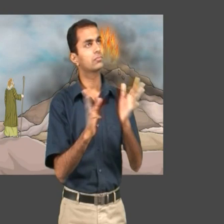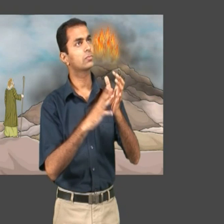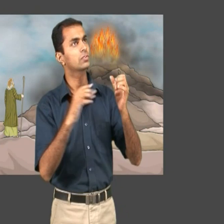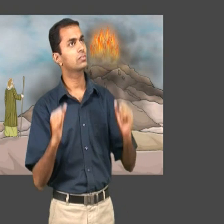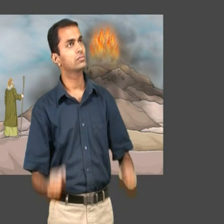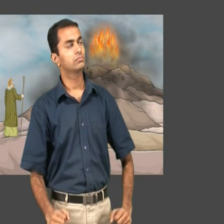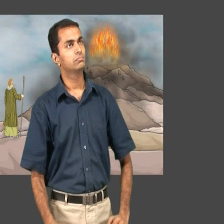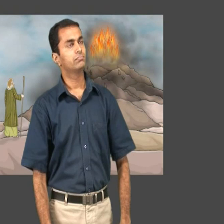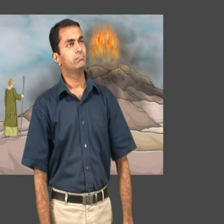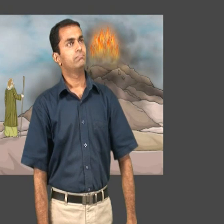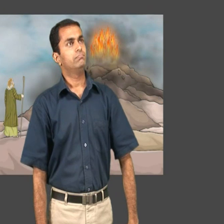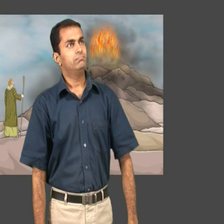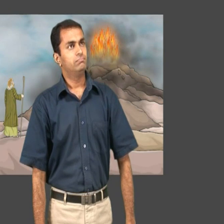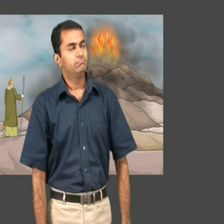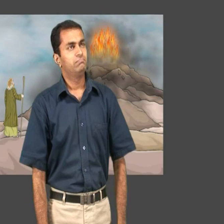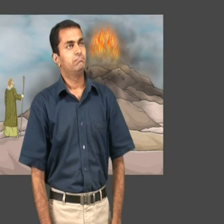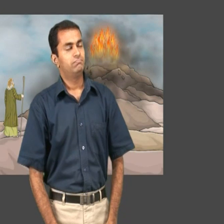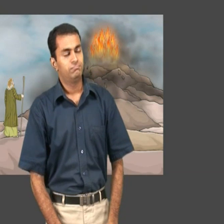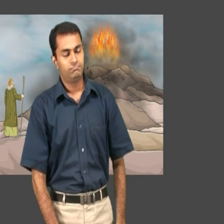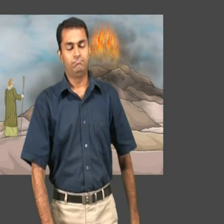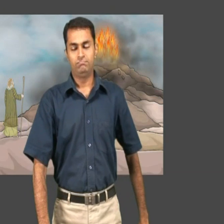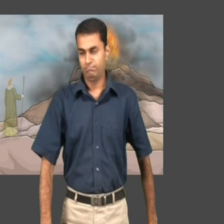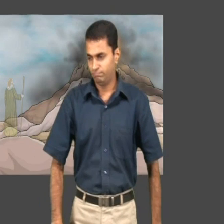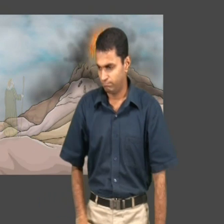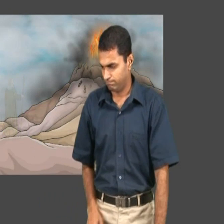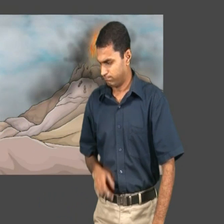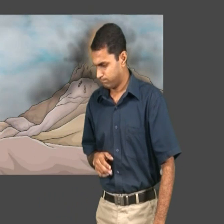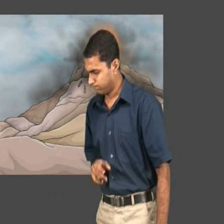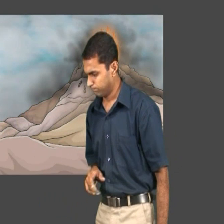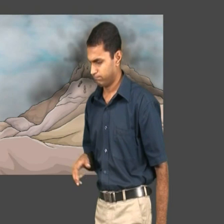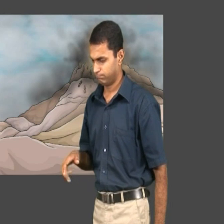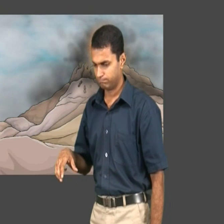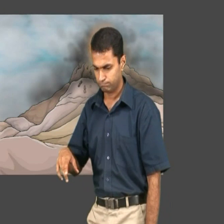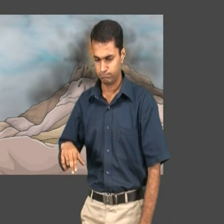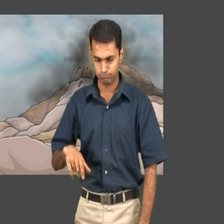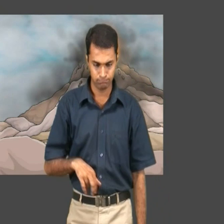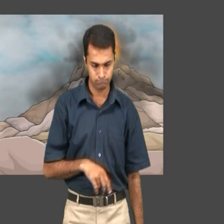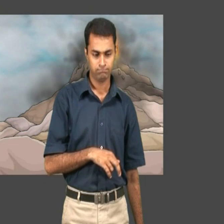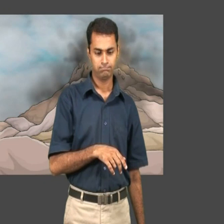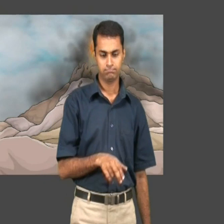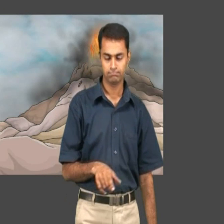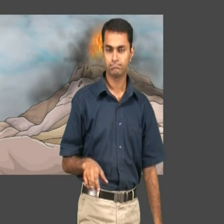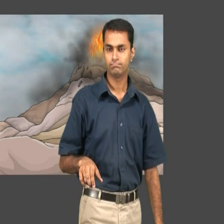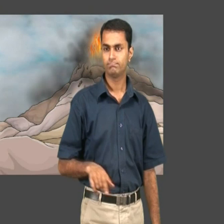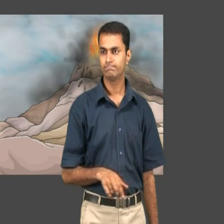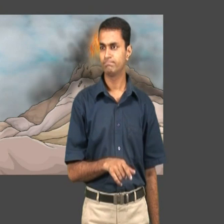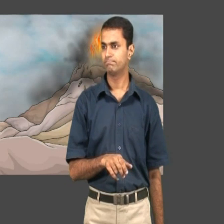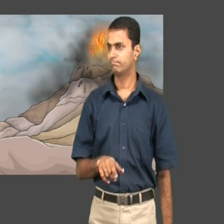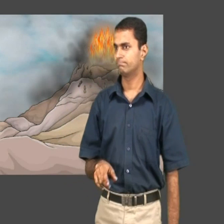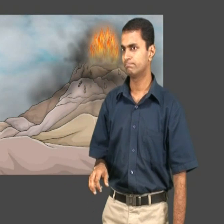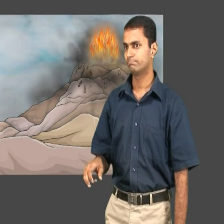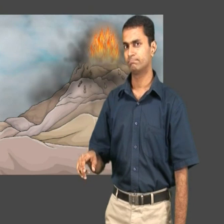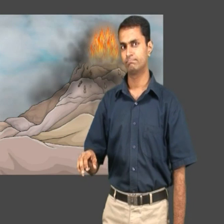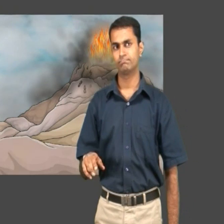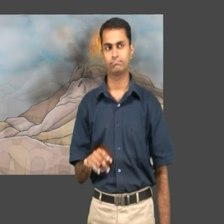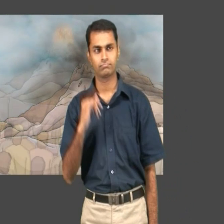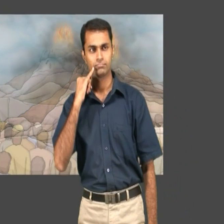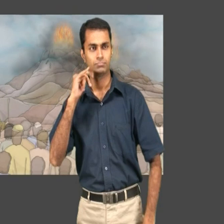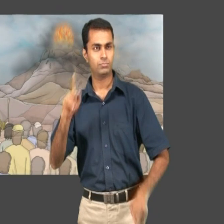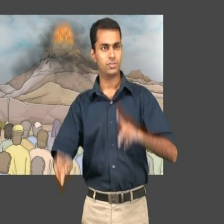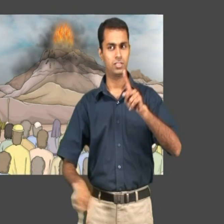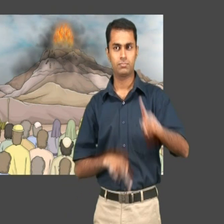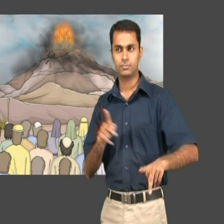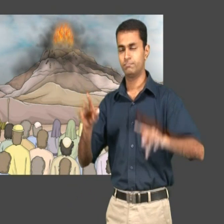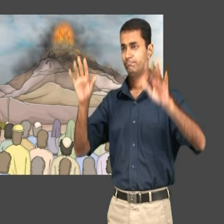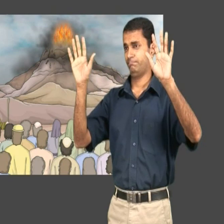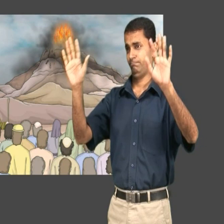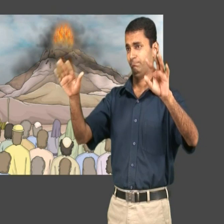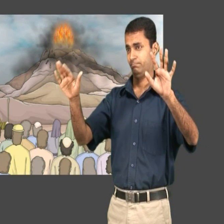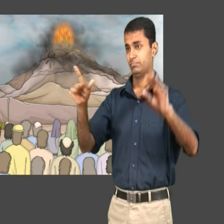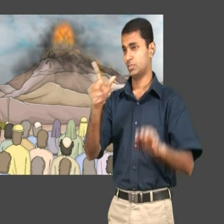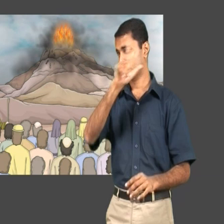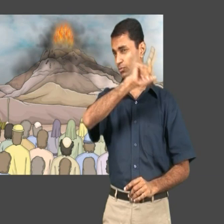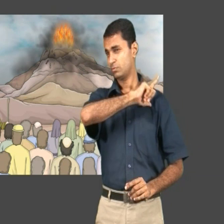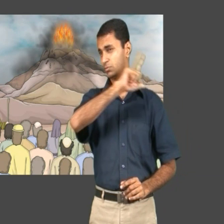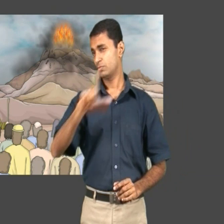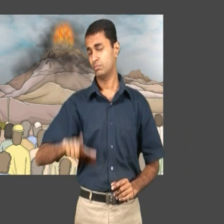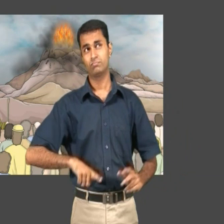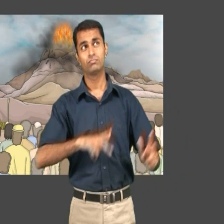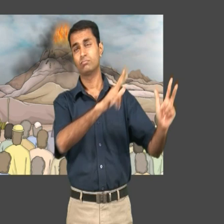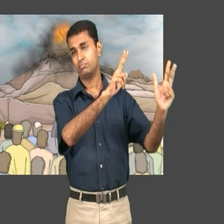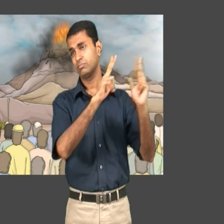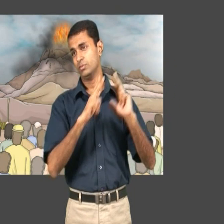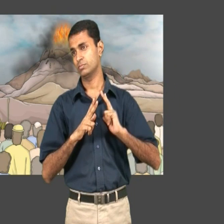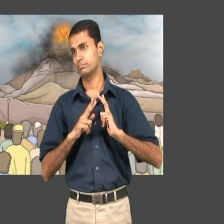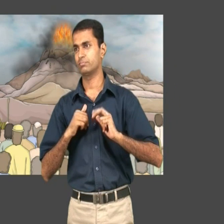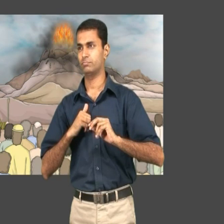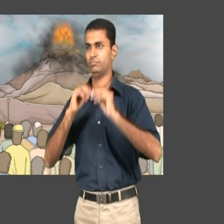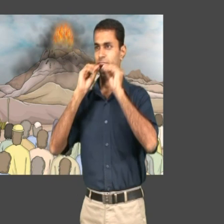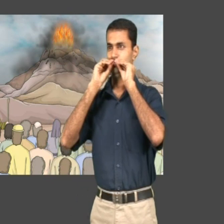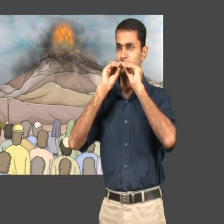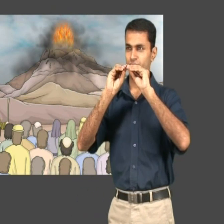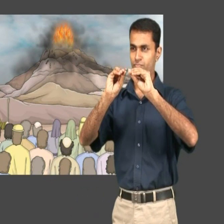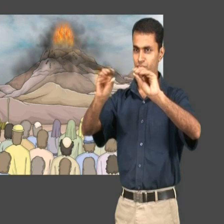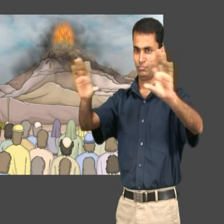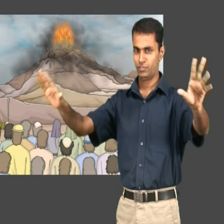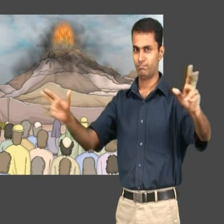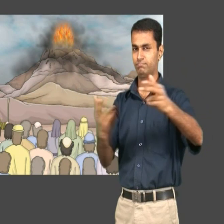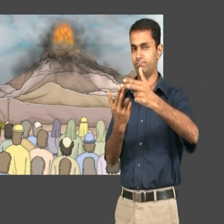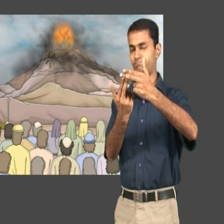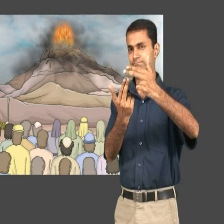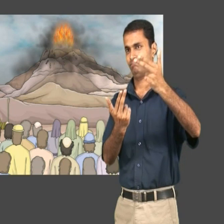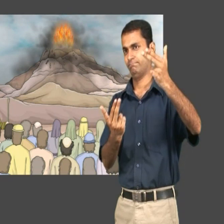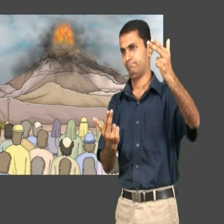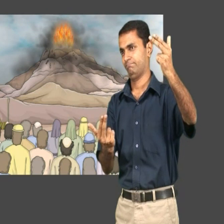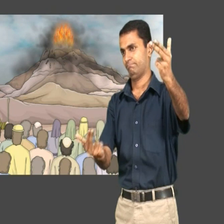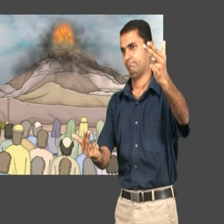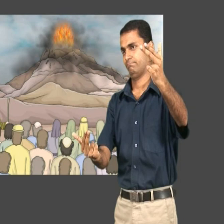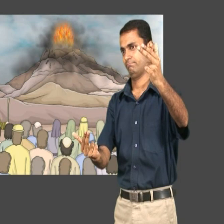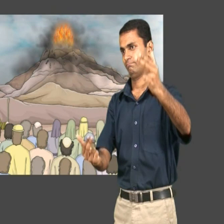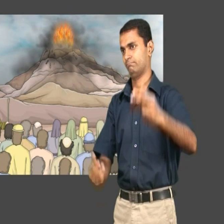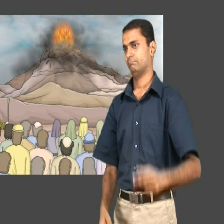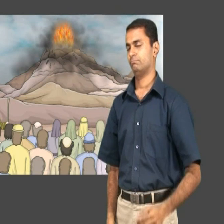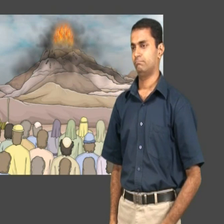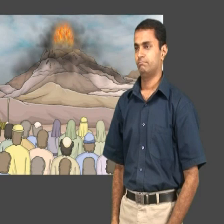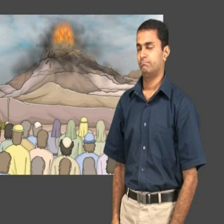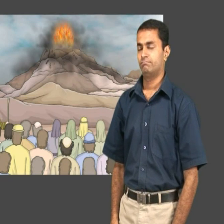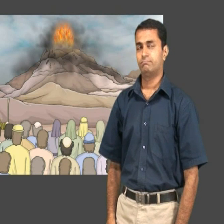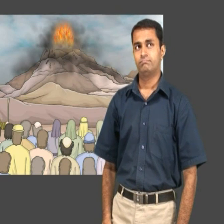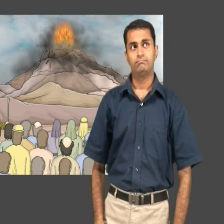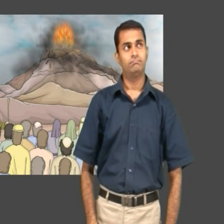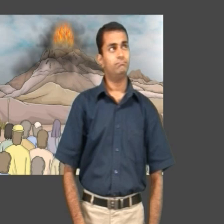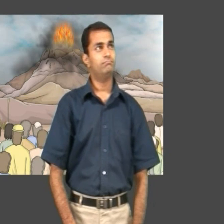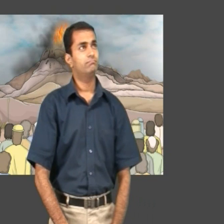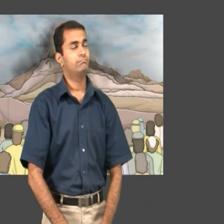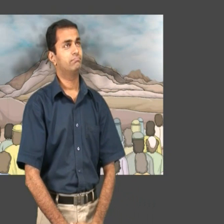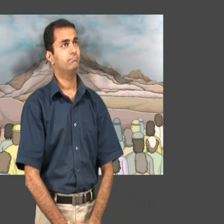So Moses went down to the people and spoke to them.